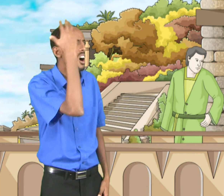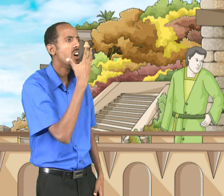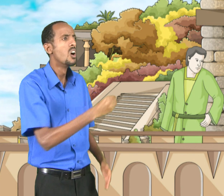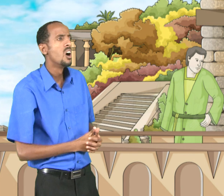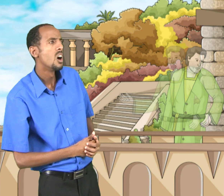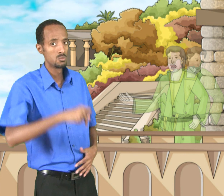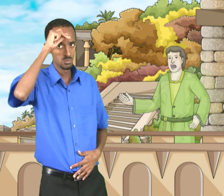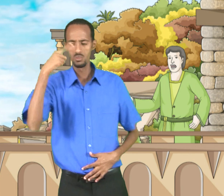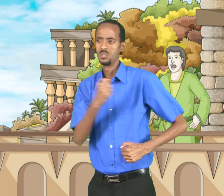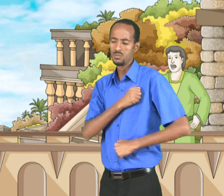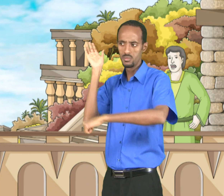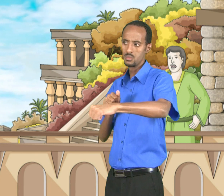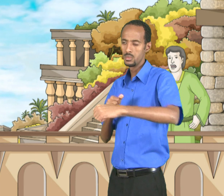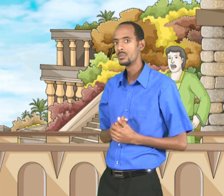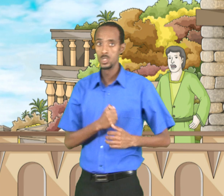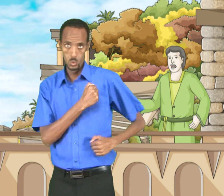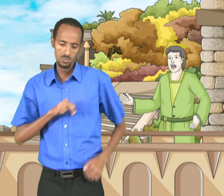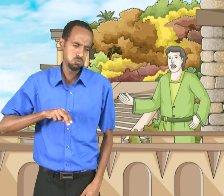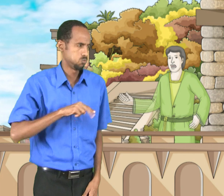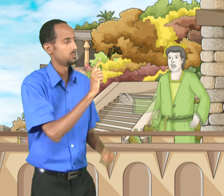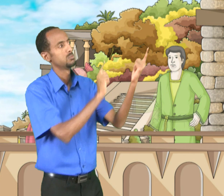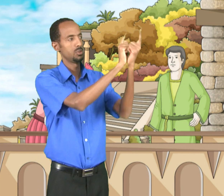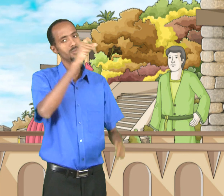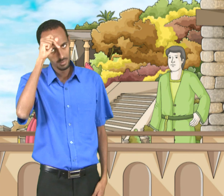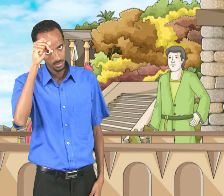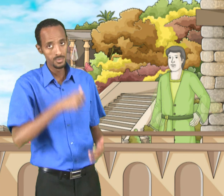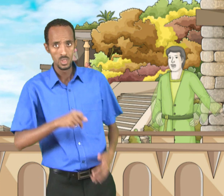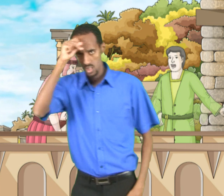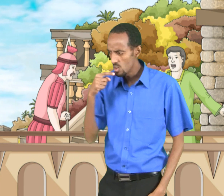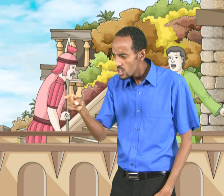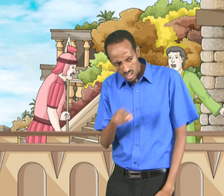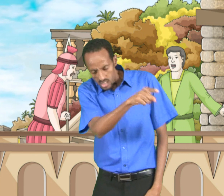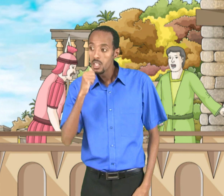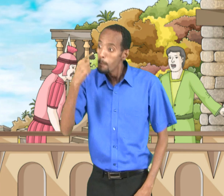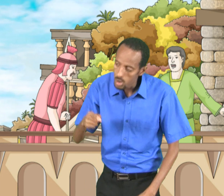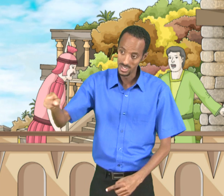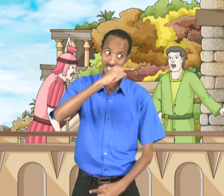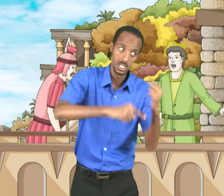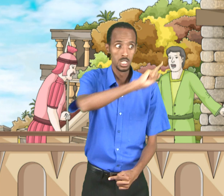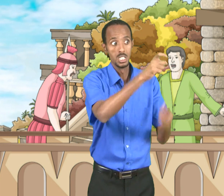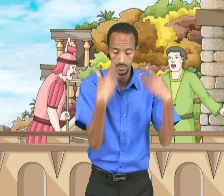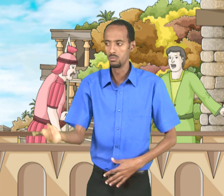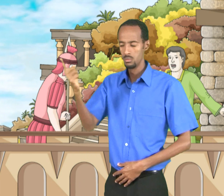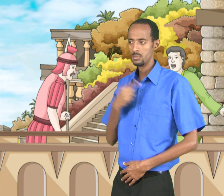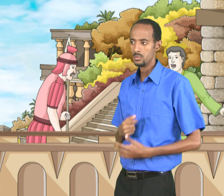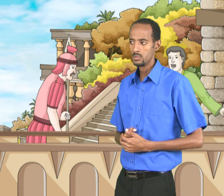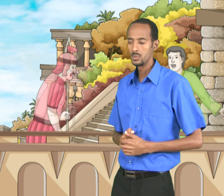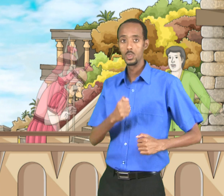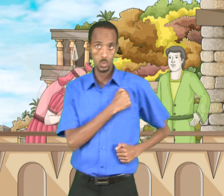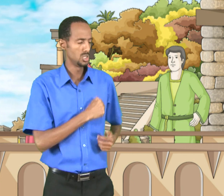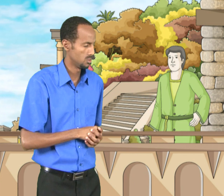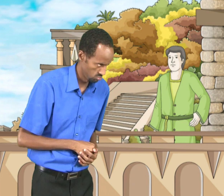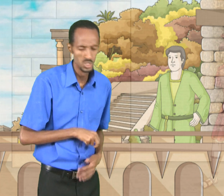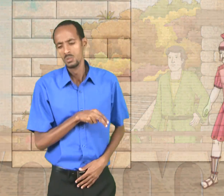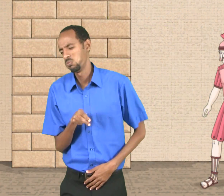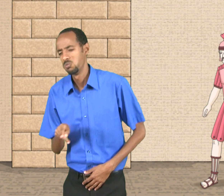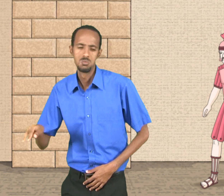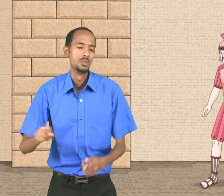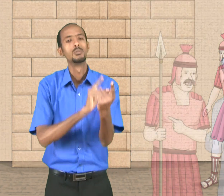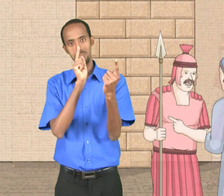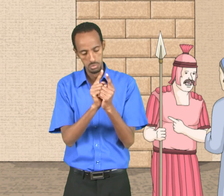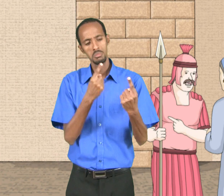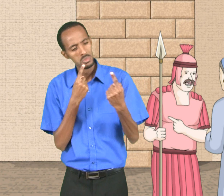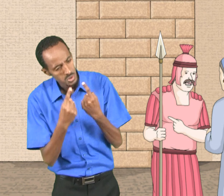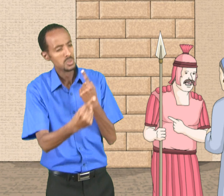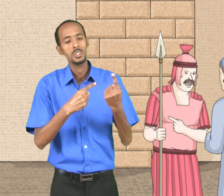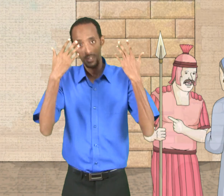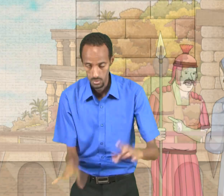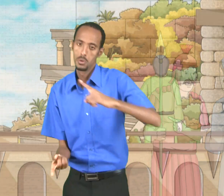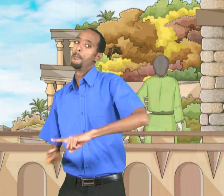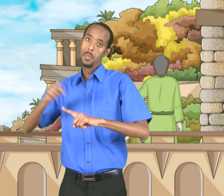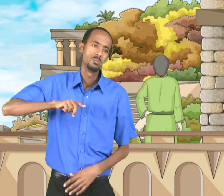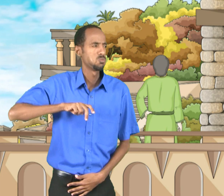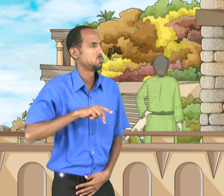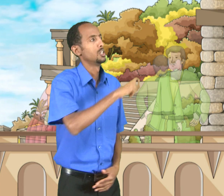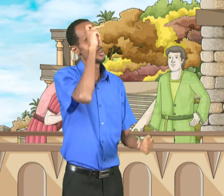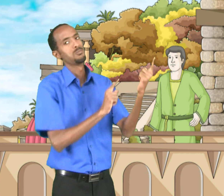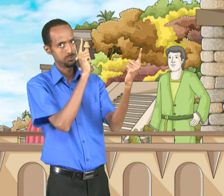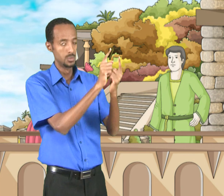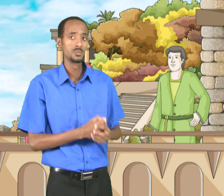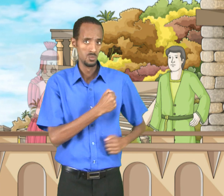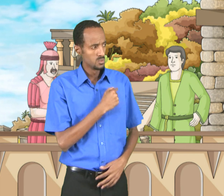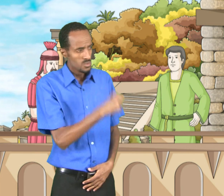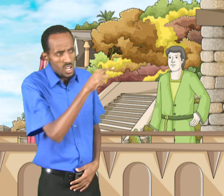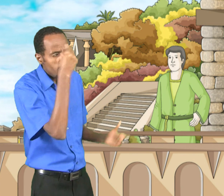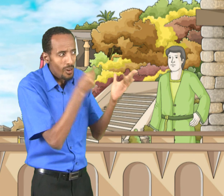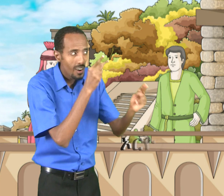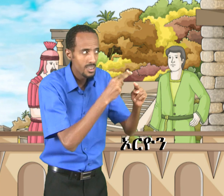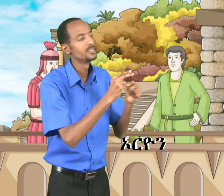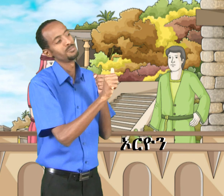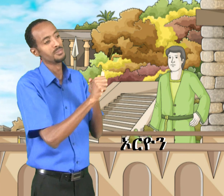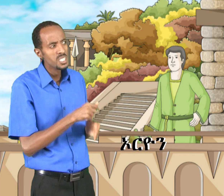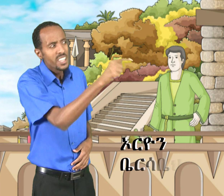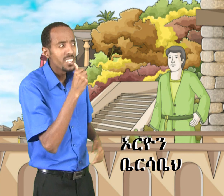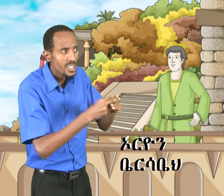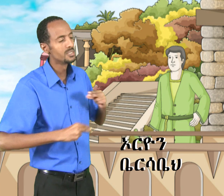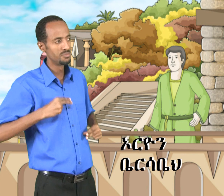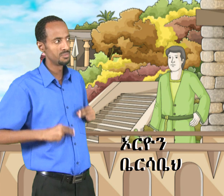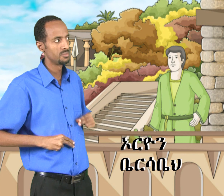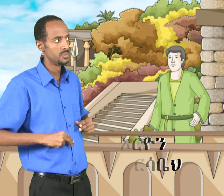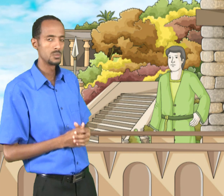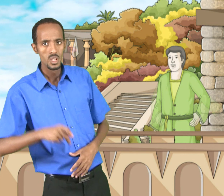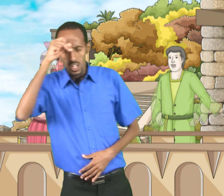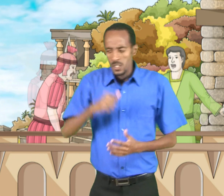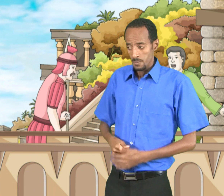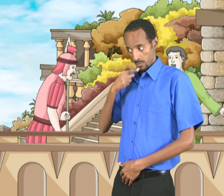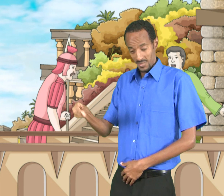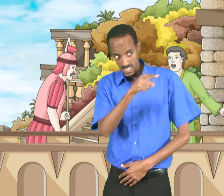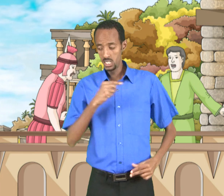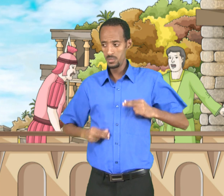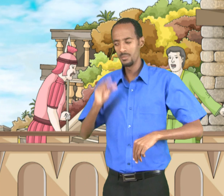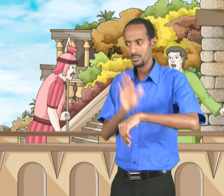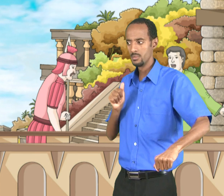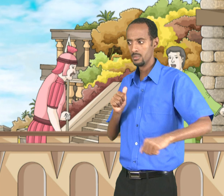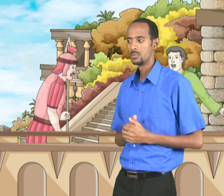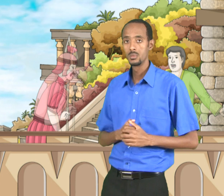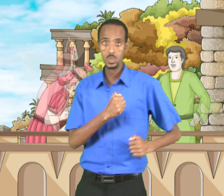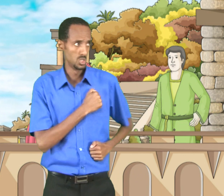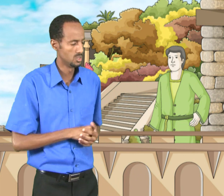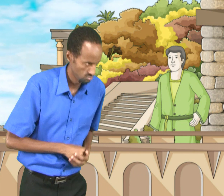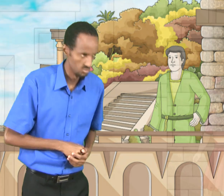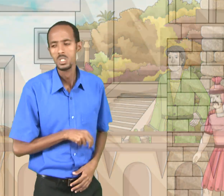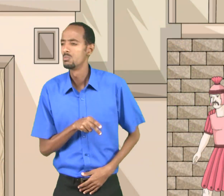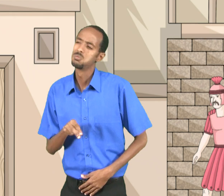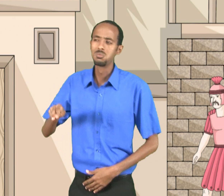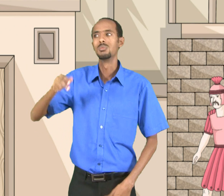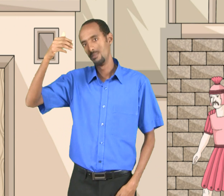So David sent and inquired about the woman, and he was told, “This is Bathsheba, the daughter of Eliam and the wife of Uriah the Hittite.”